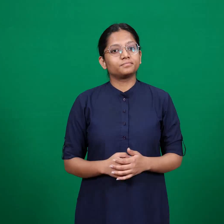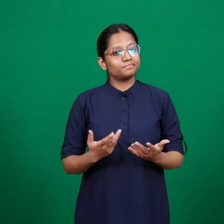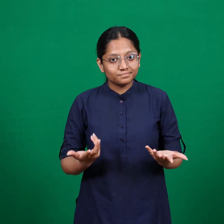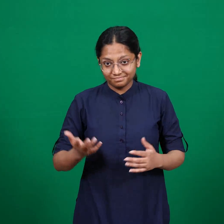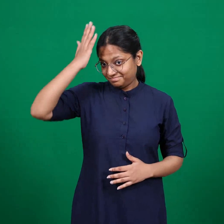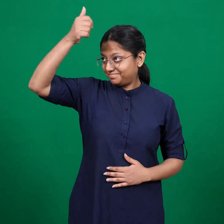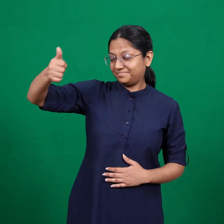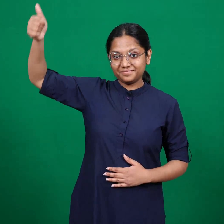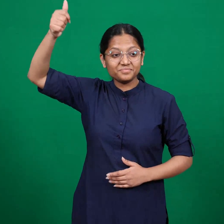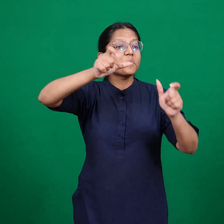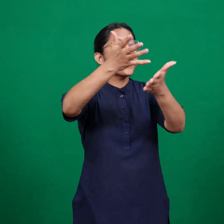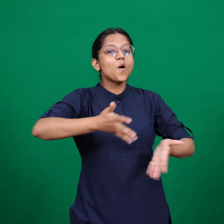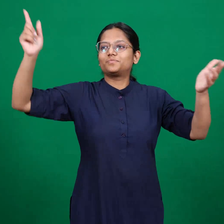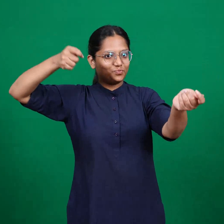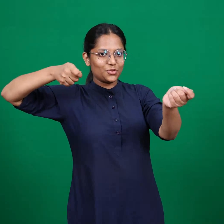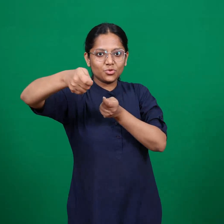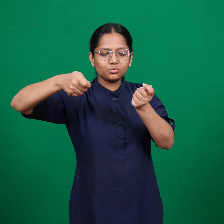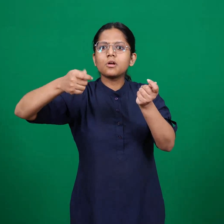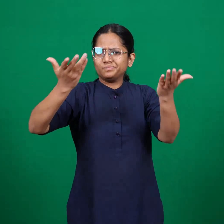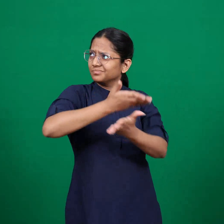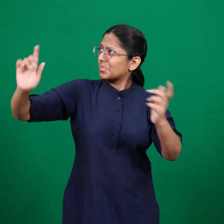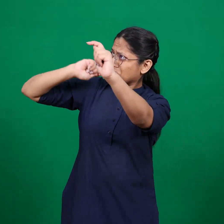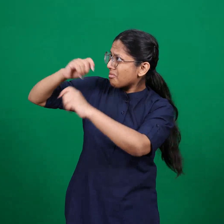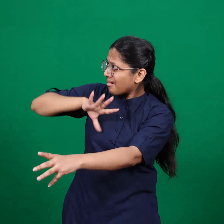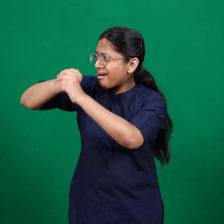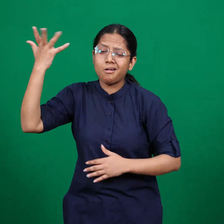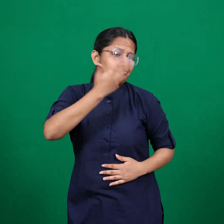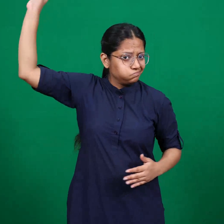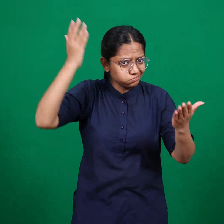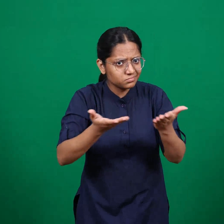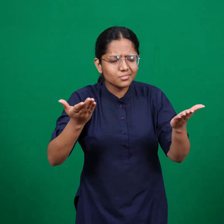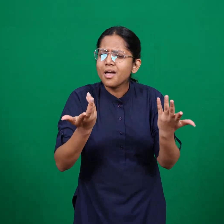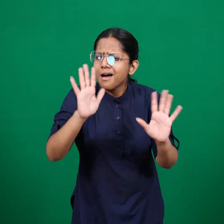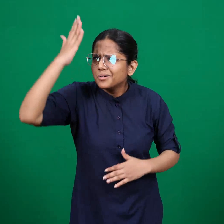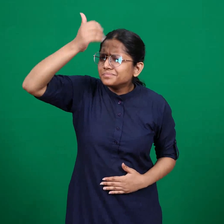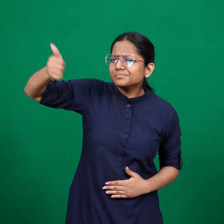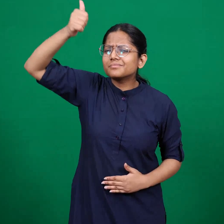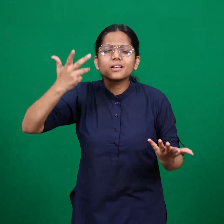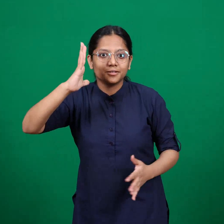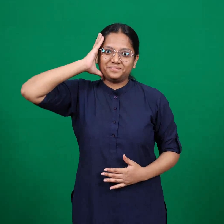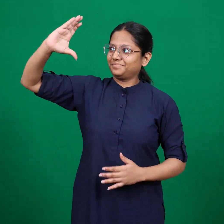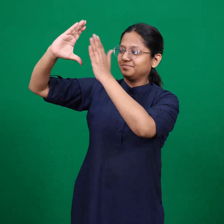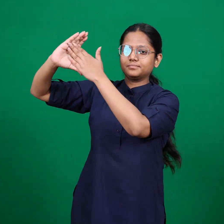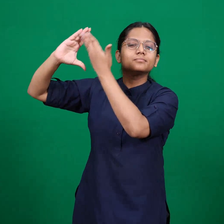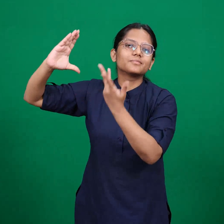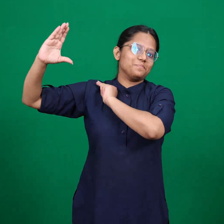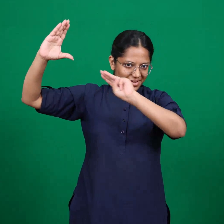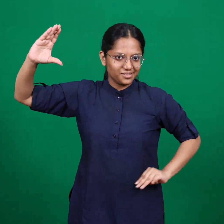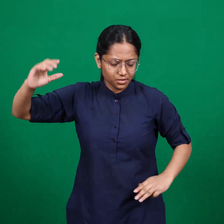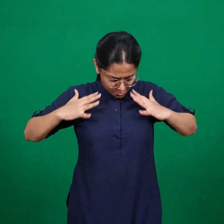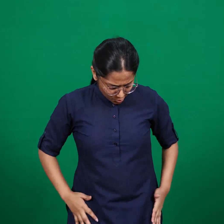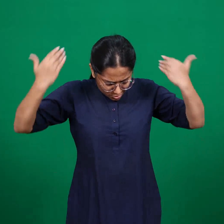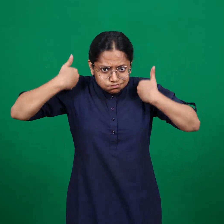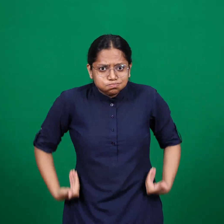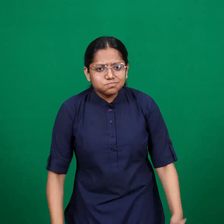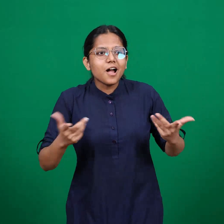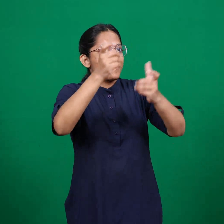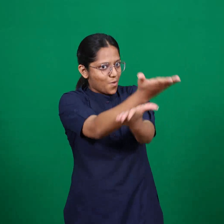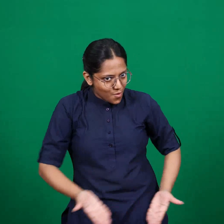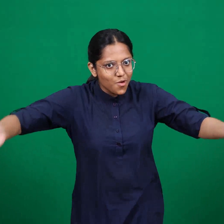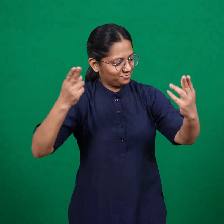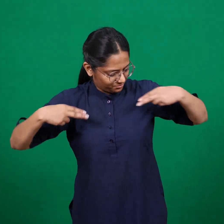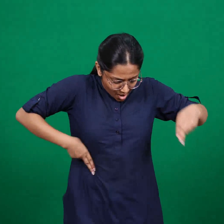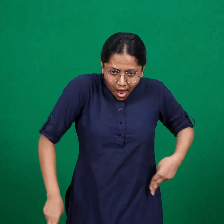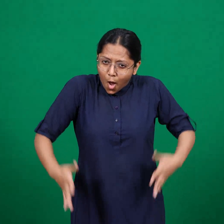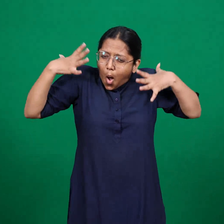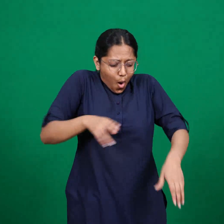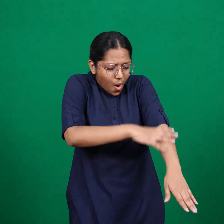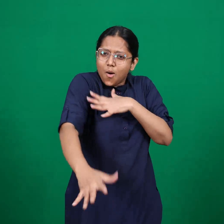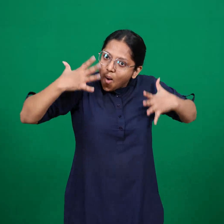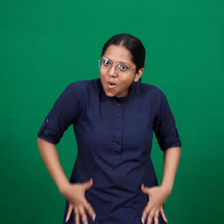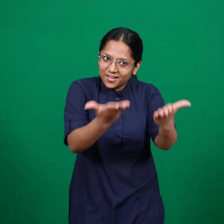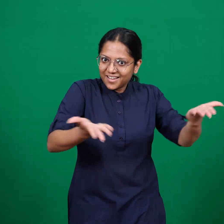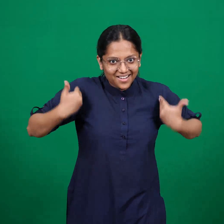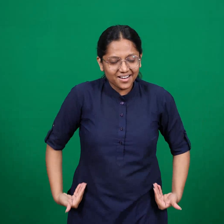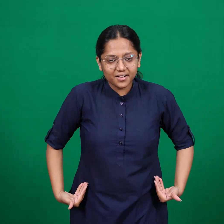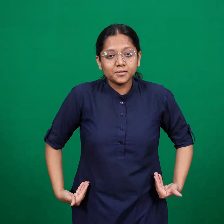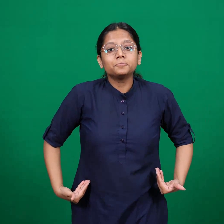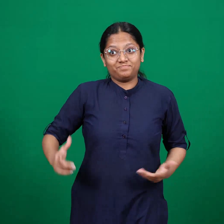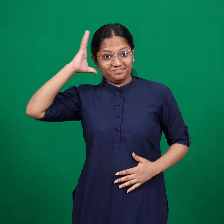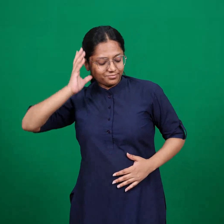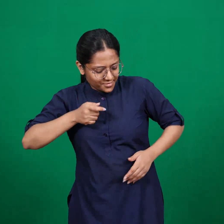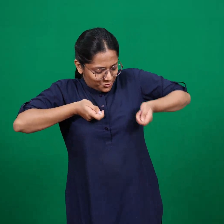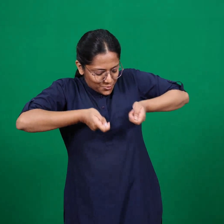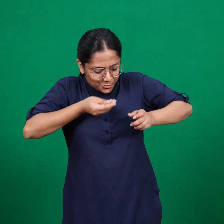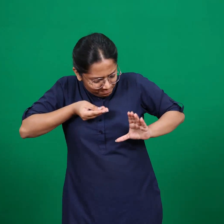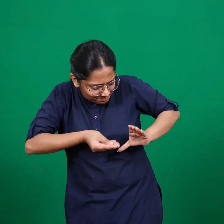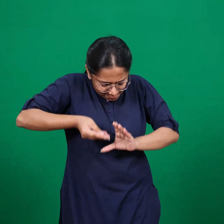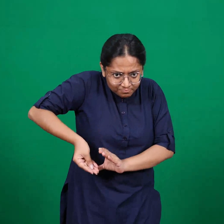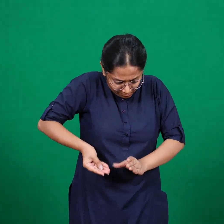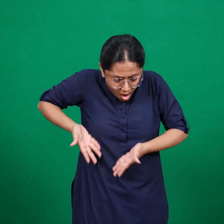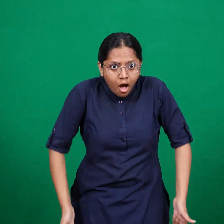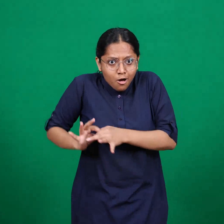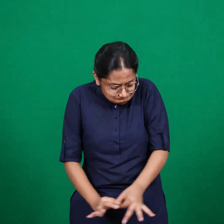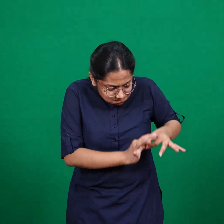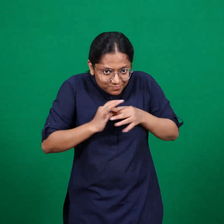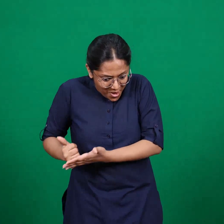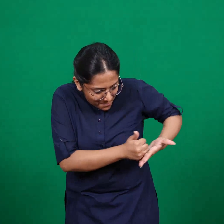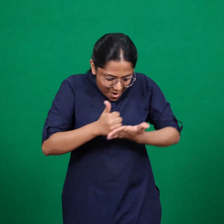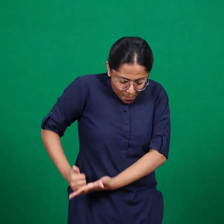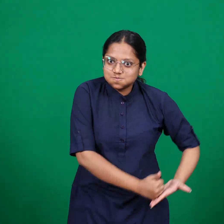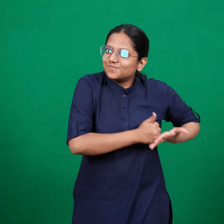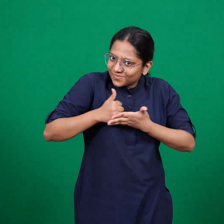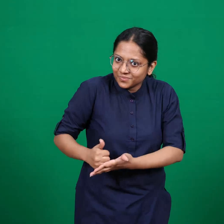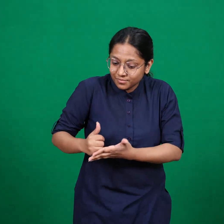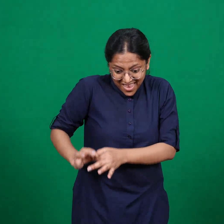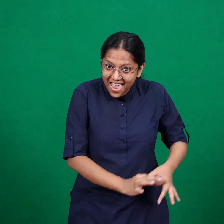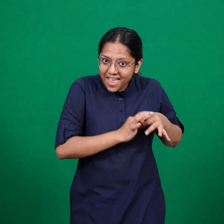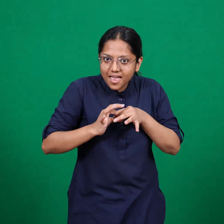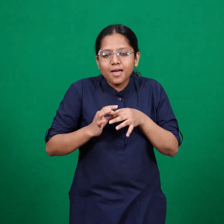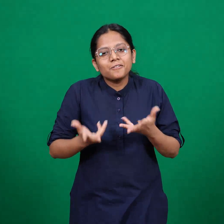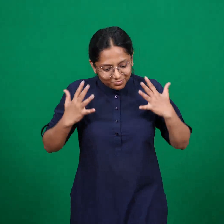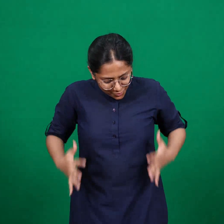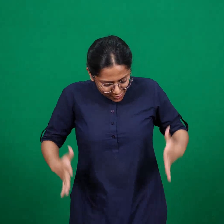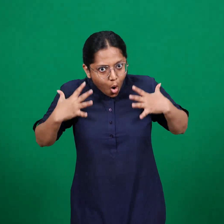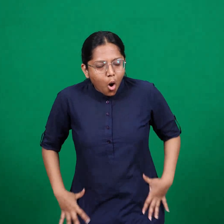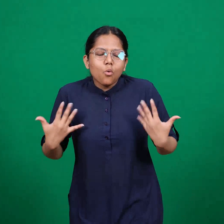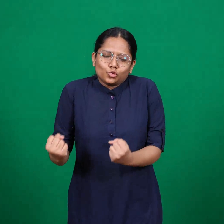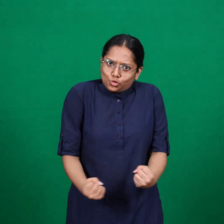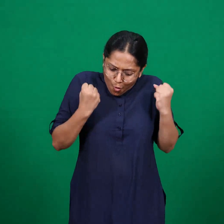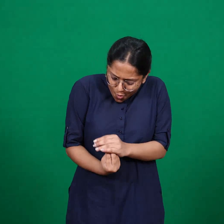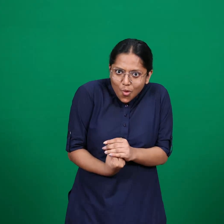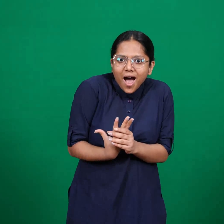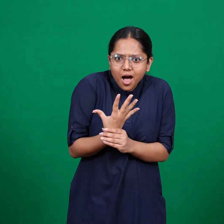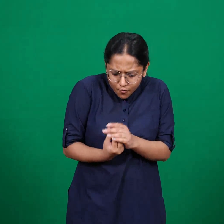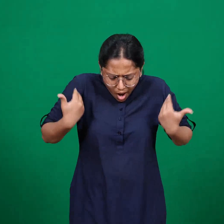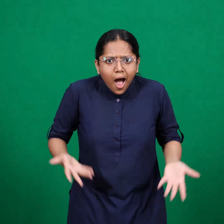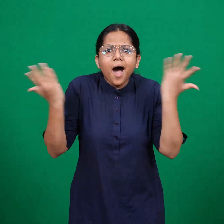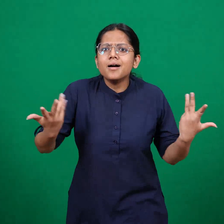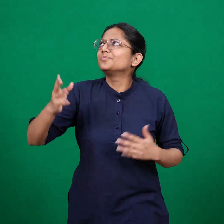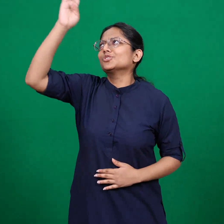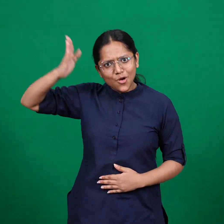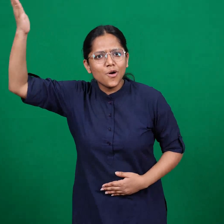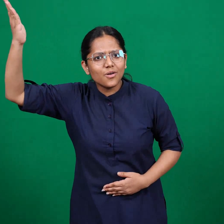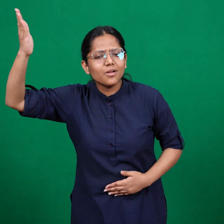He has lost connection to the head, from whom the whole body, supported and knit together by its joints and ligaments, grows as God causes it to grow.